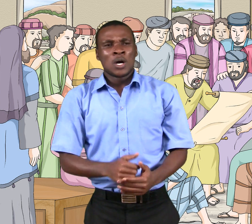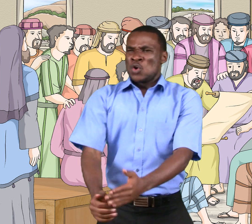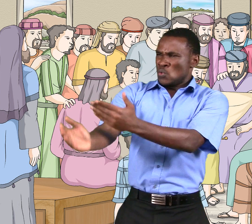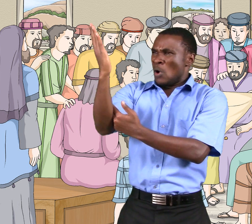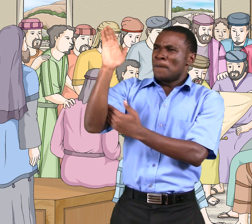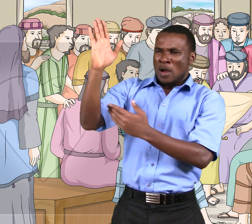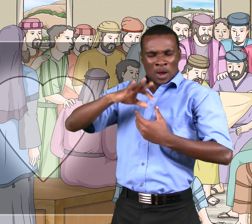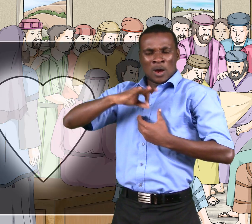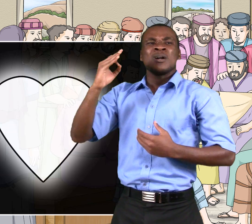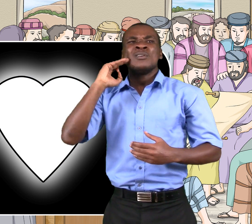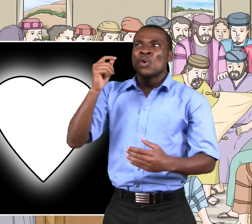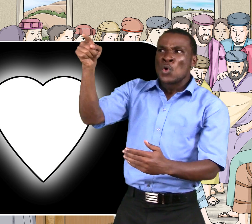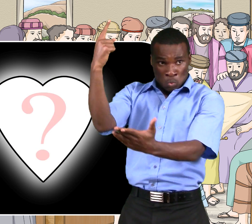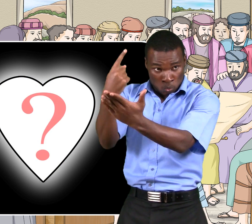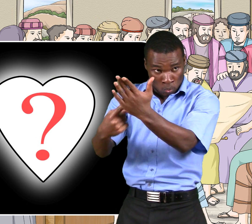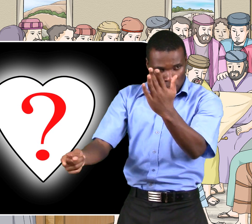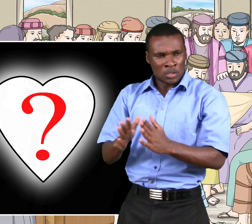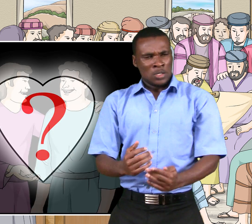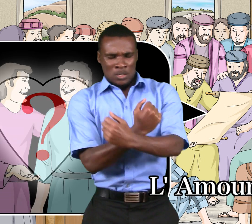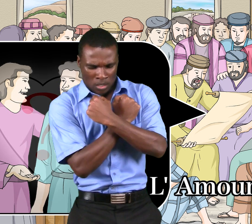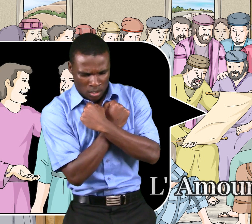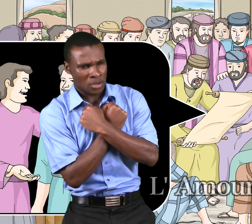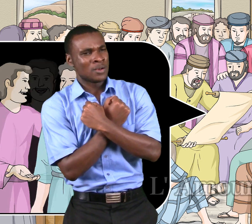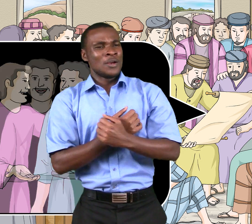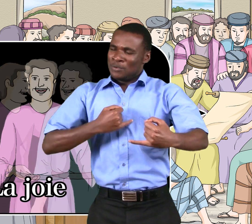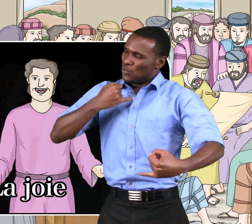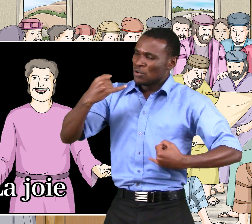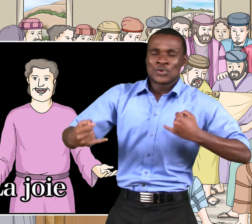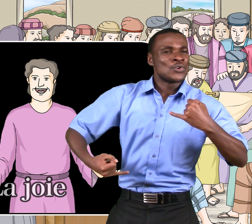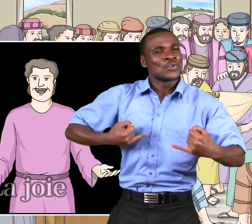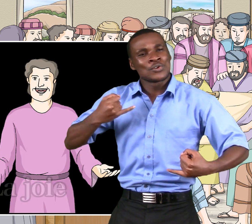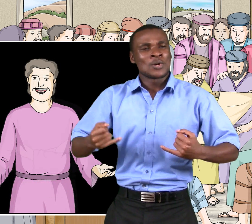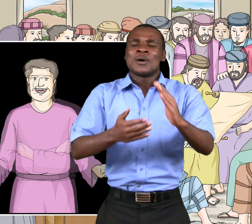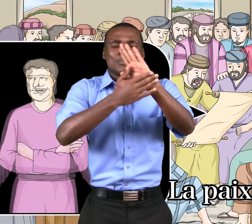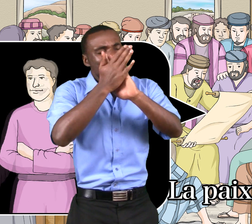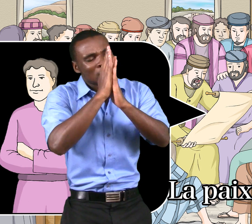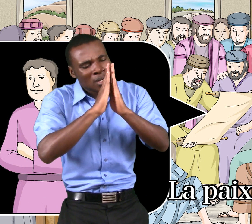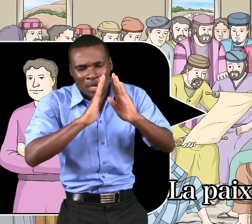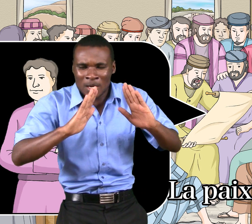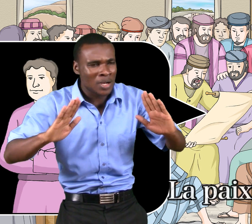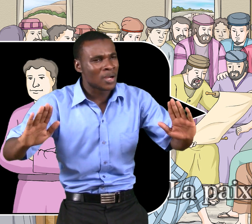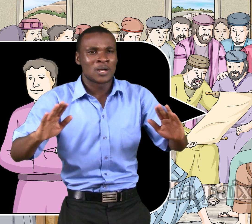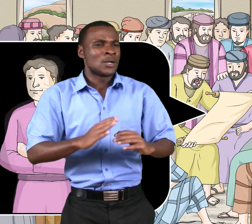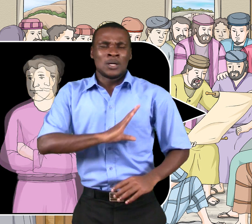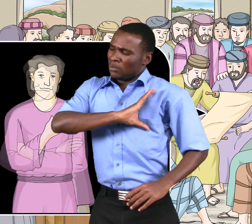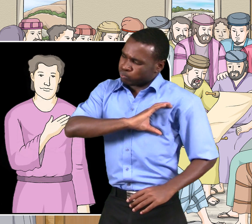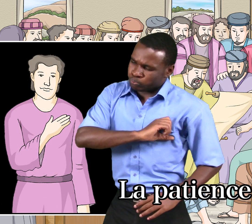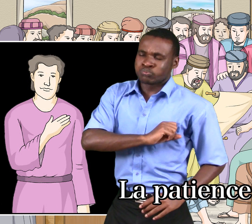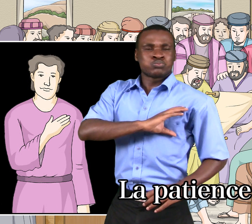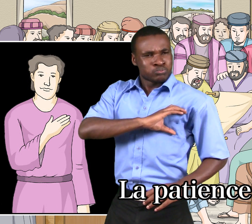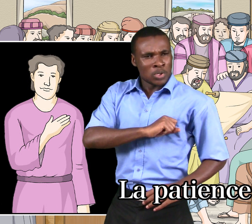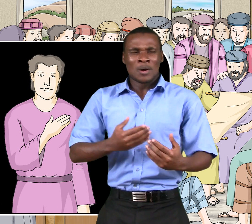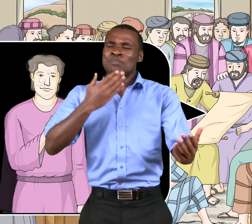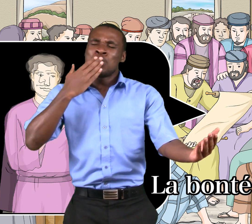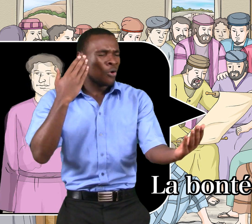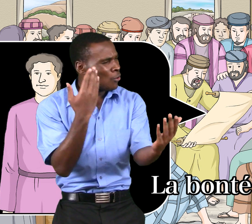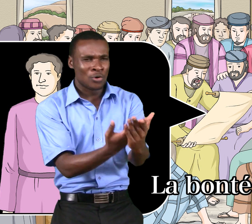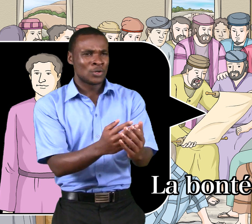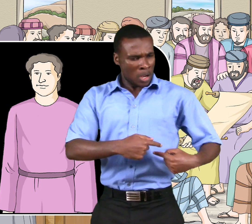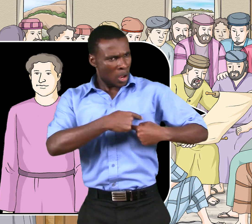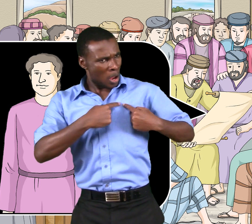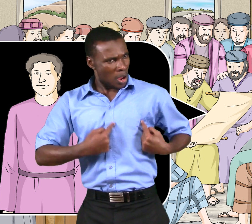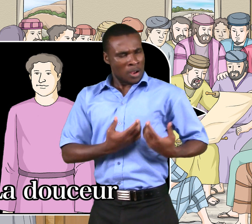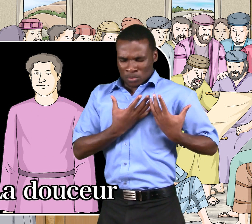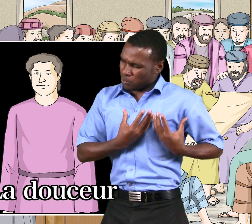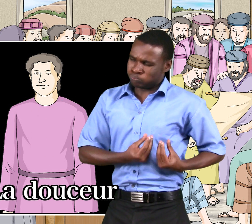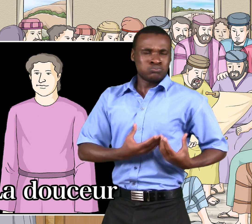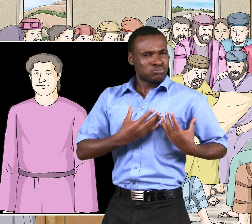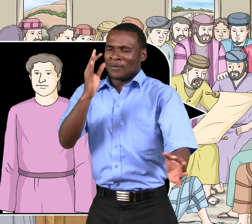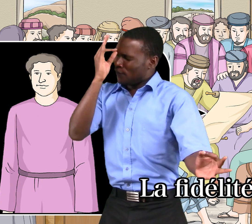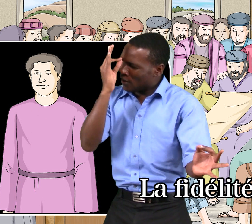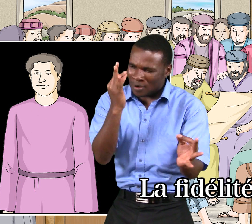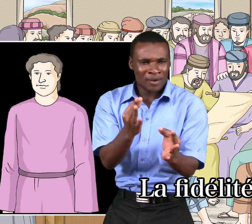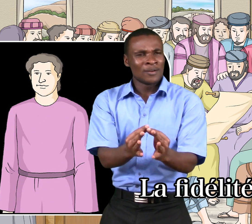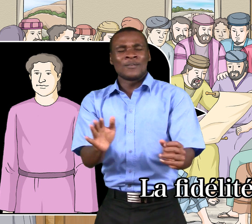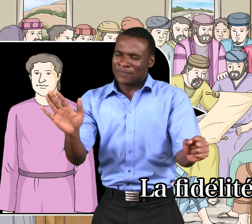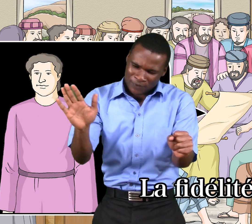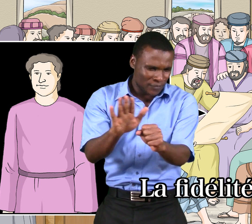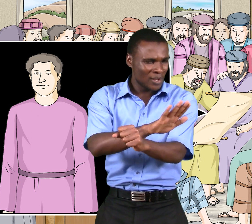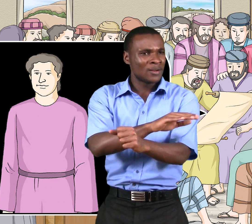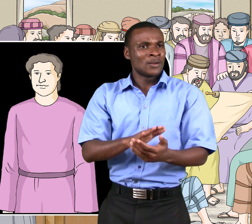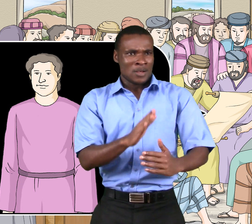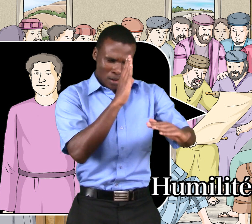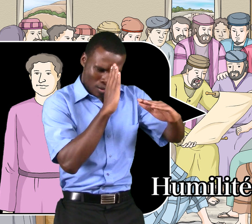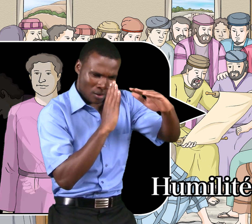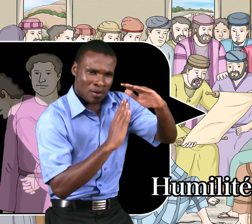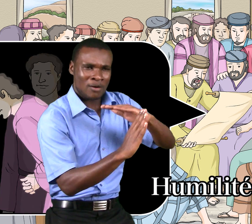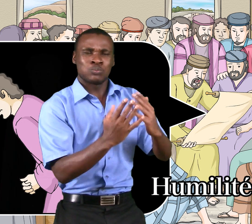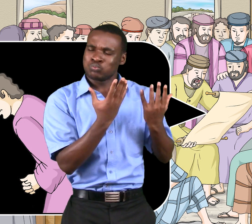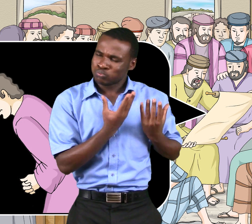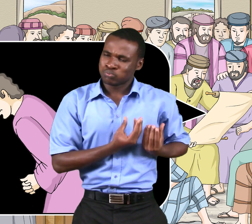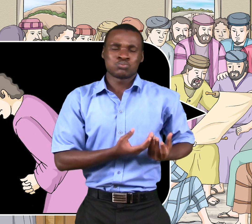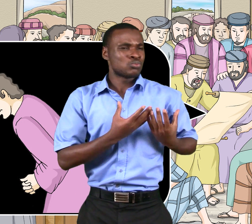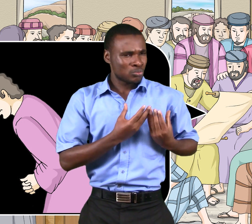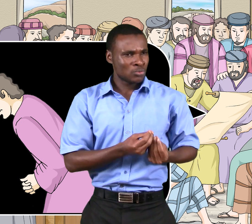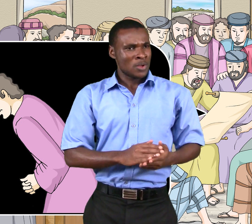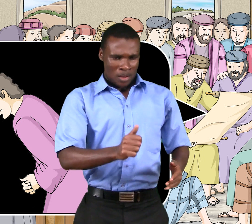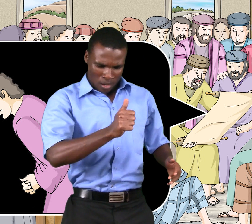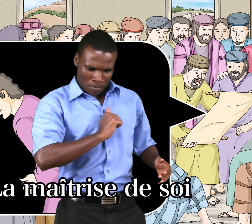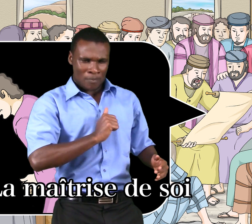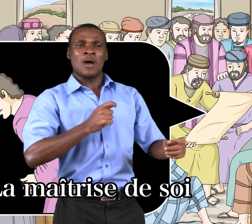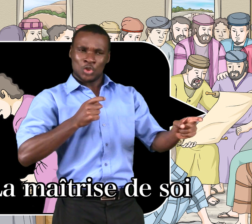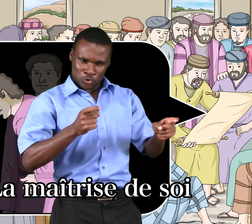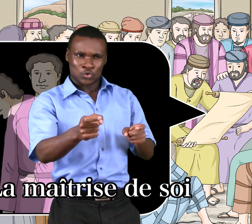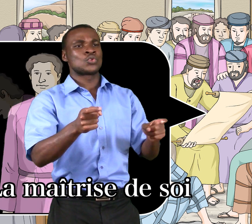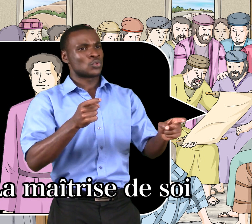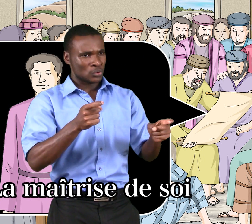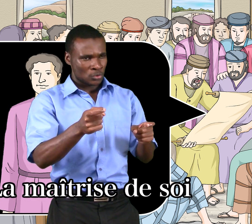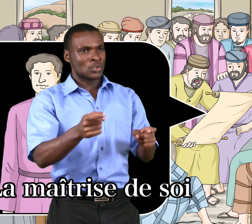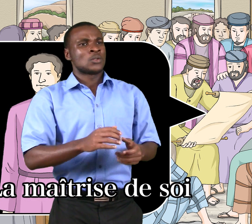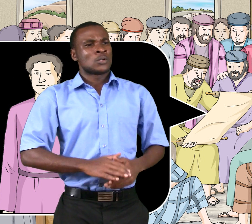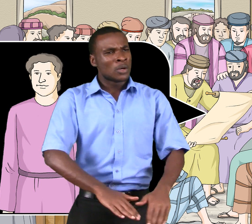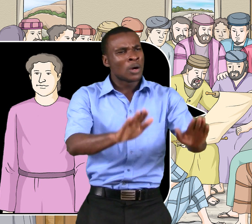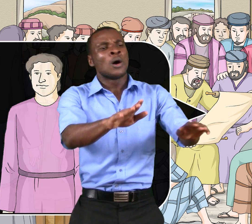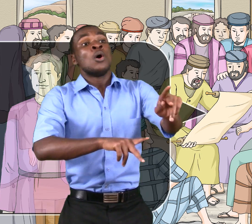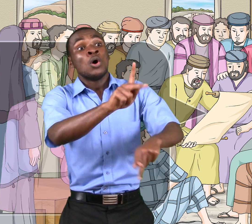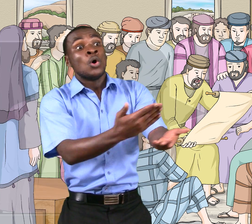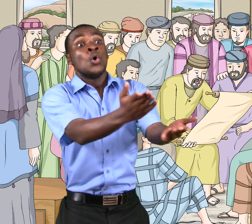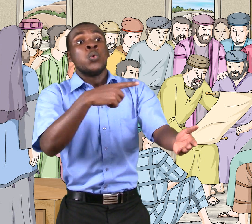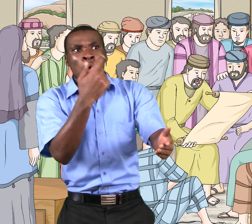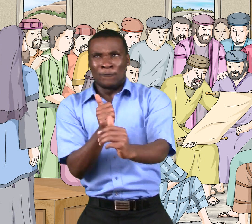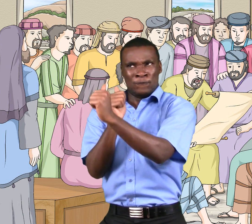But the fruit of the Spirit is love, joy, peace, patience, kindness, goodness, faithfulness, gentleness, and self-control.